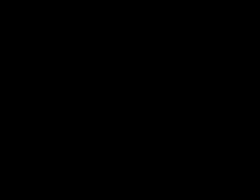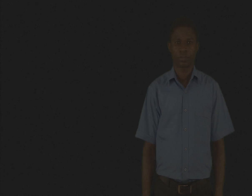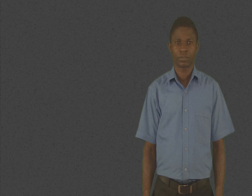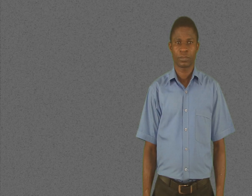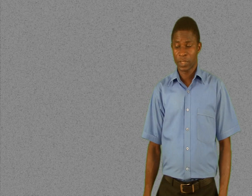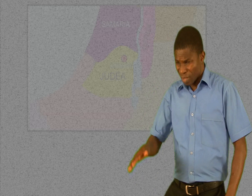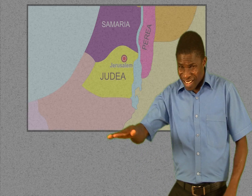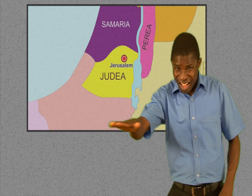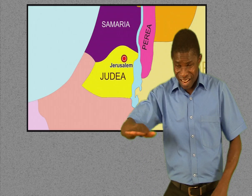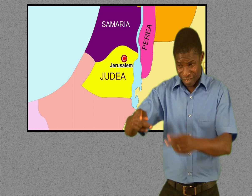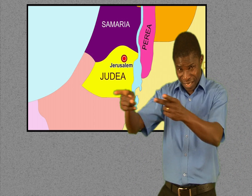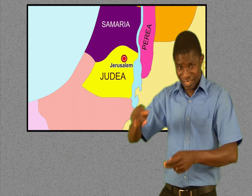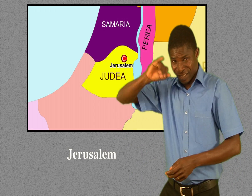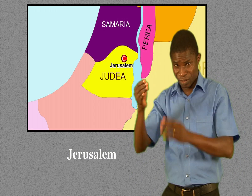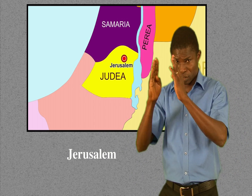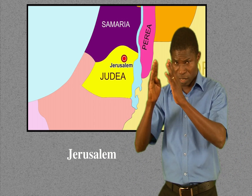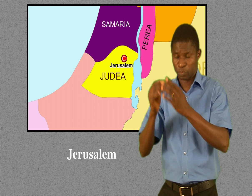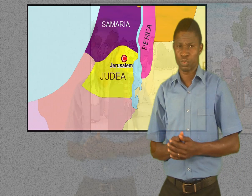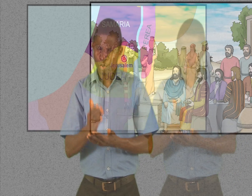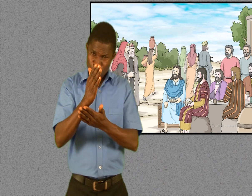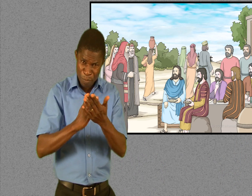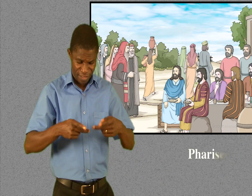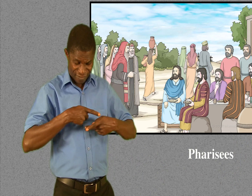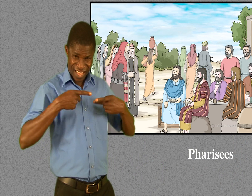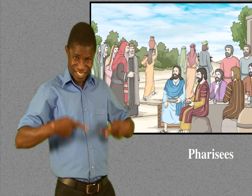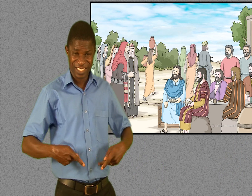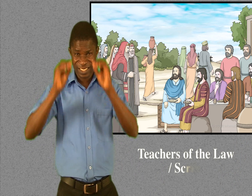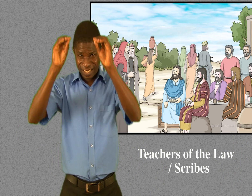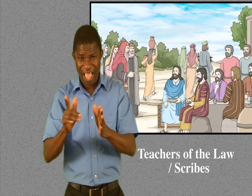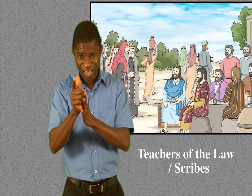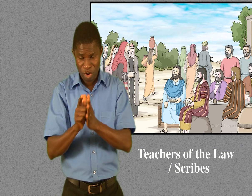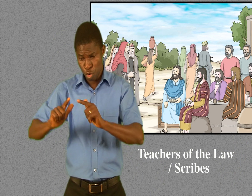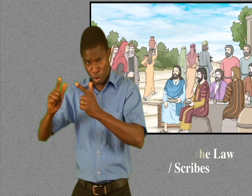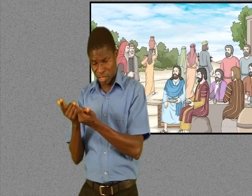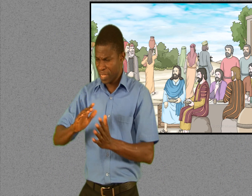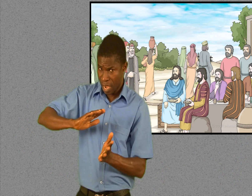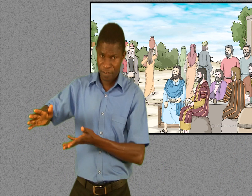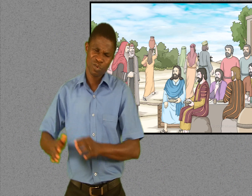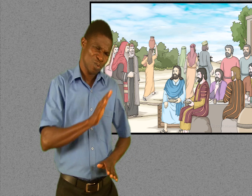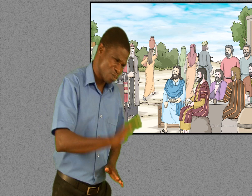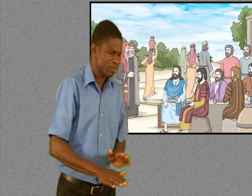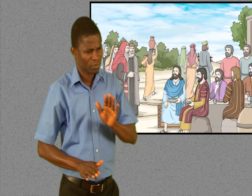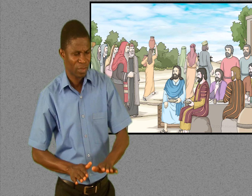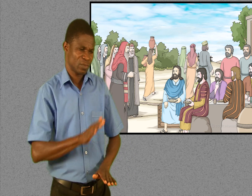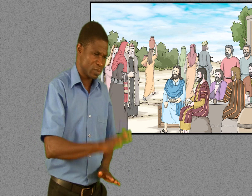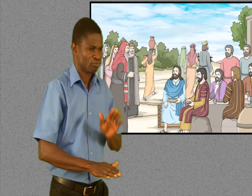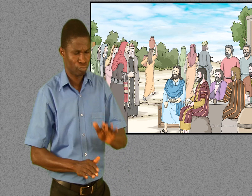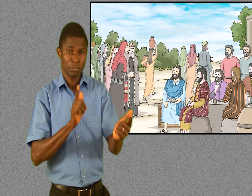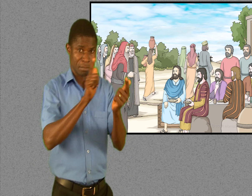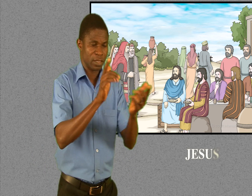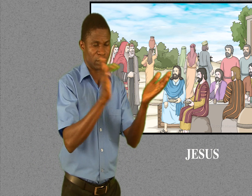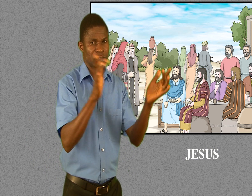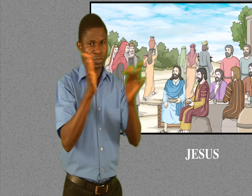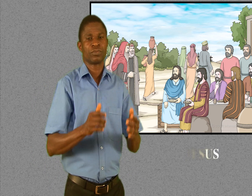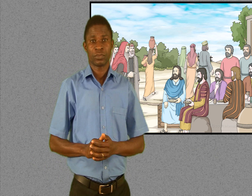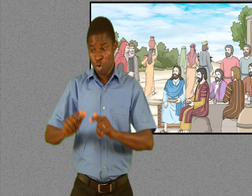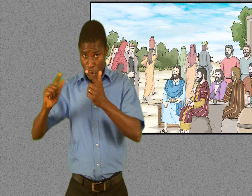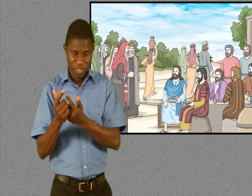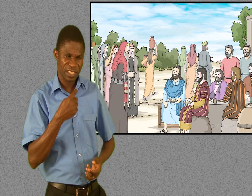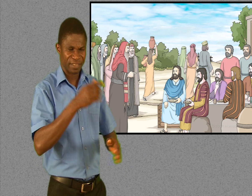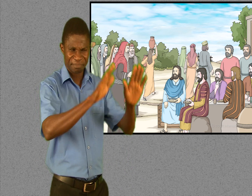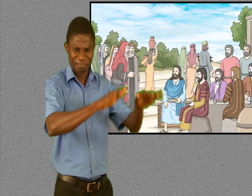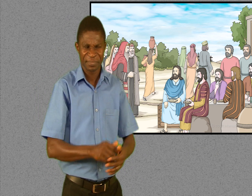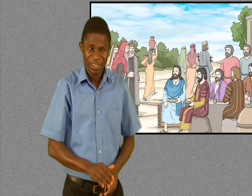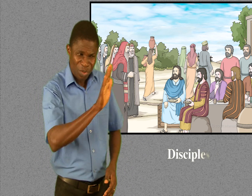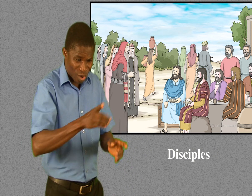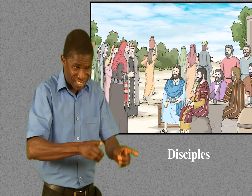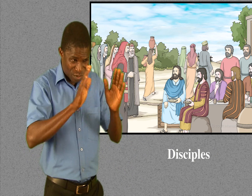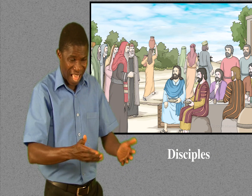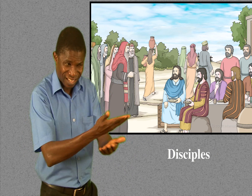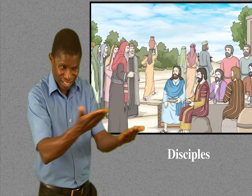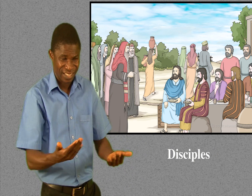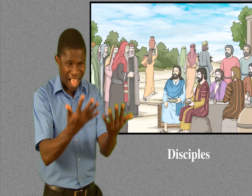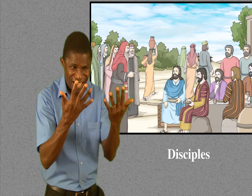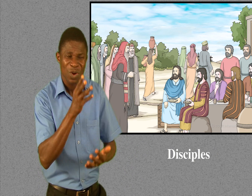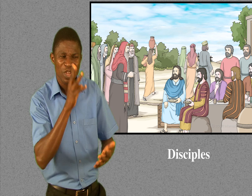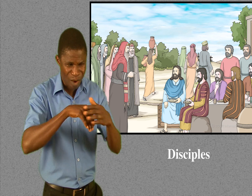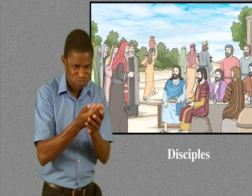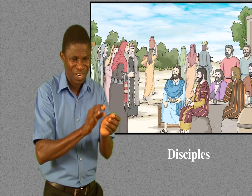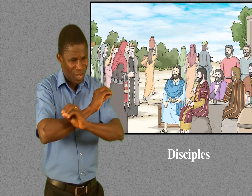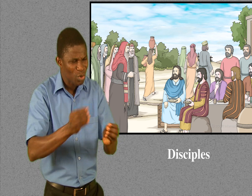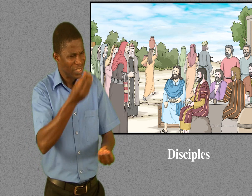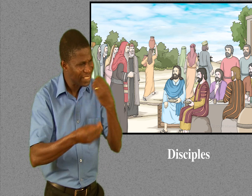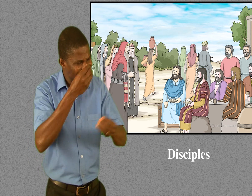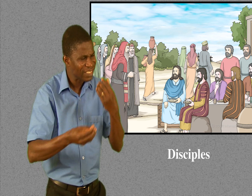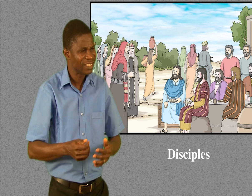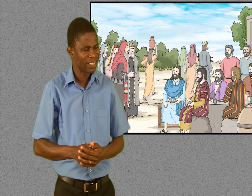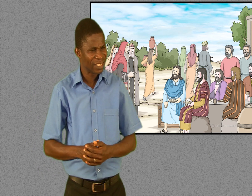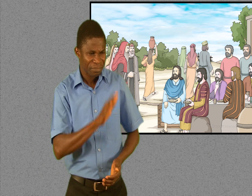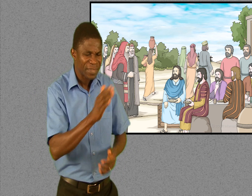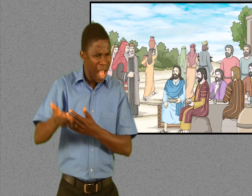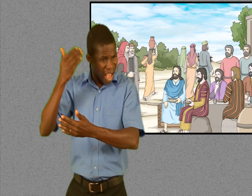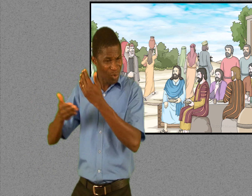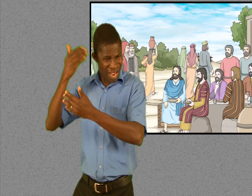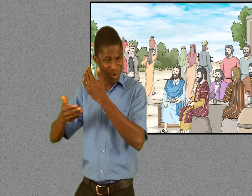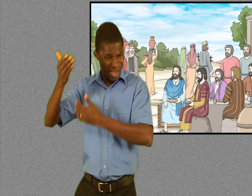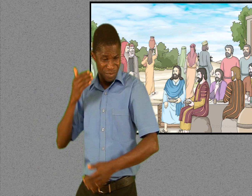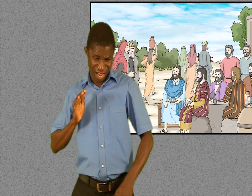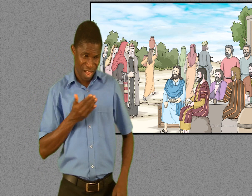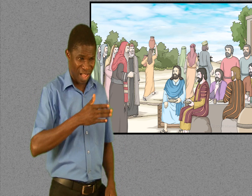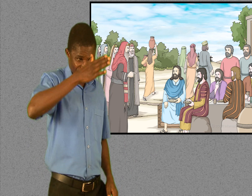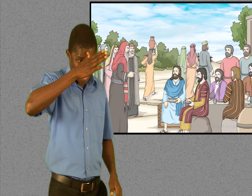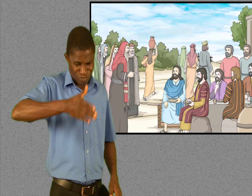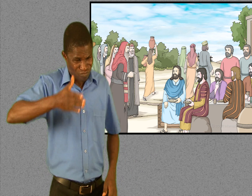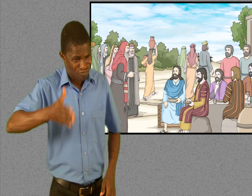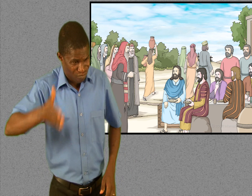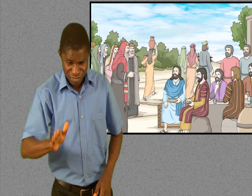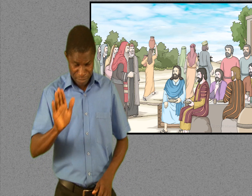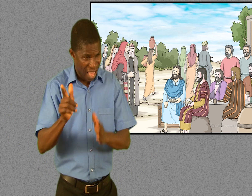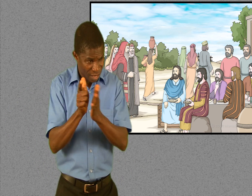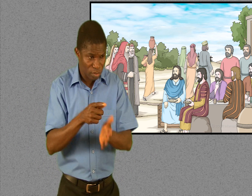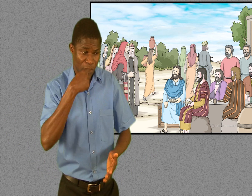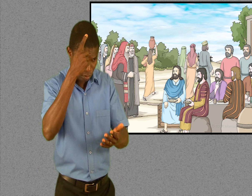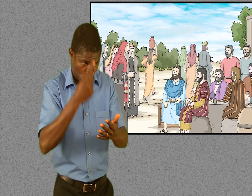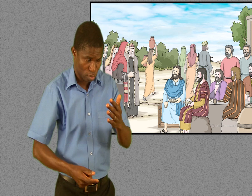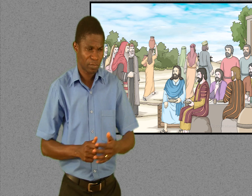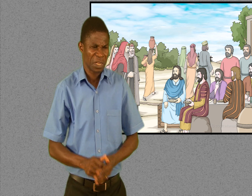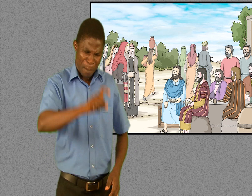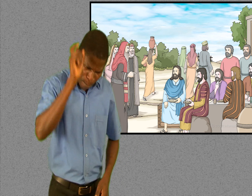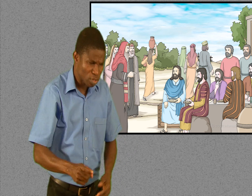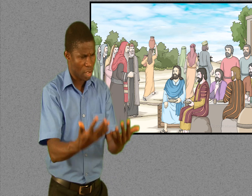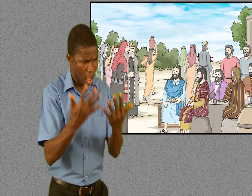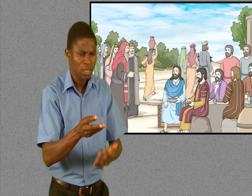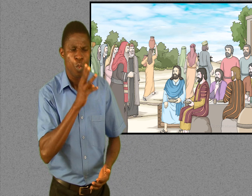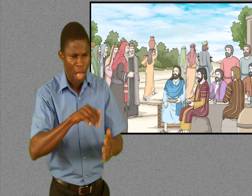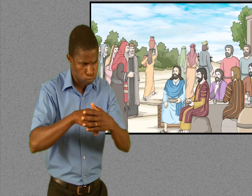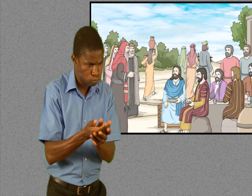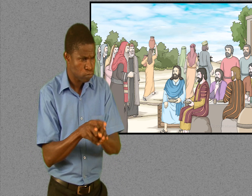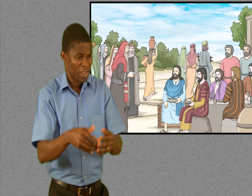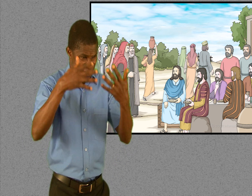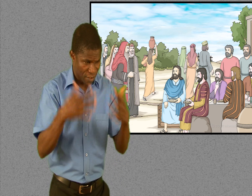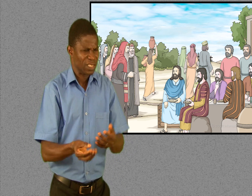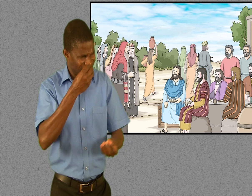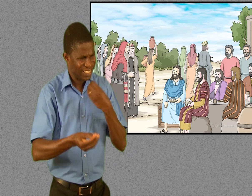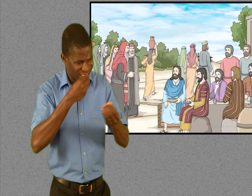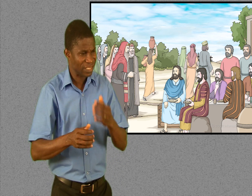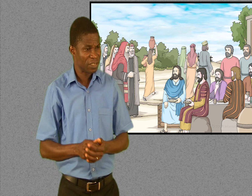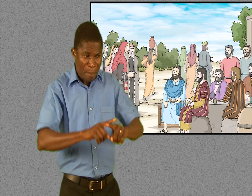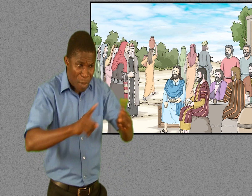Then some Pharisees and scribes came to Jesus from Jerusalem and asked, “Why do Your disciples break the tradition of the elders?